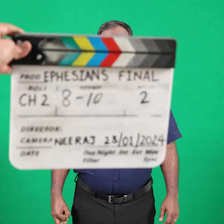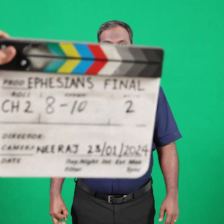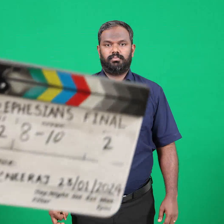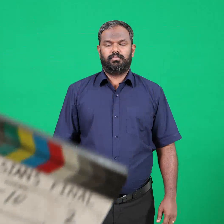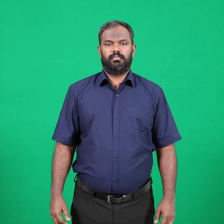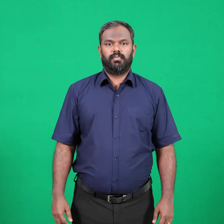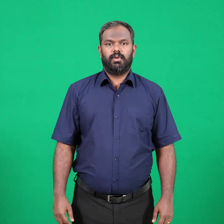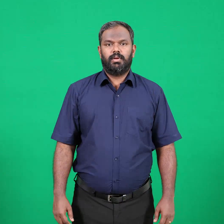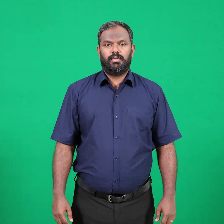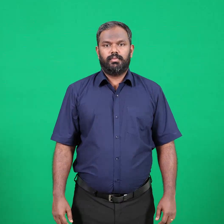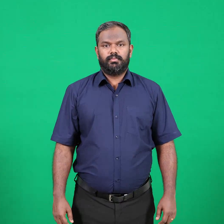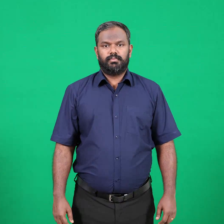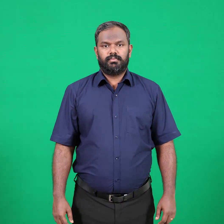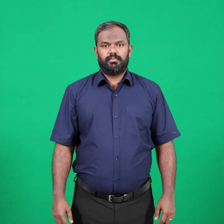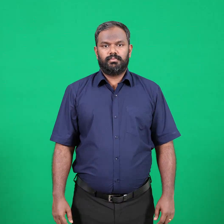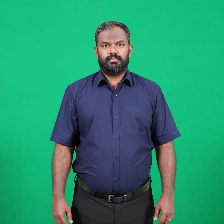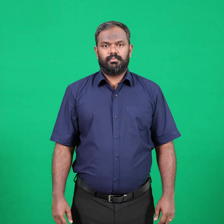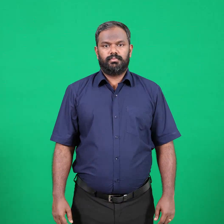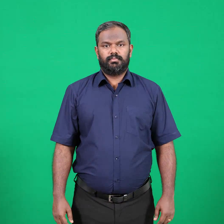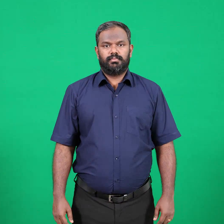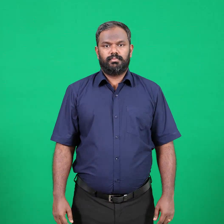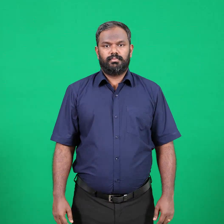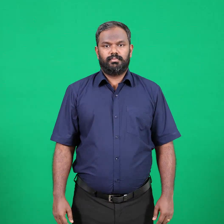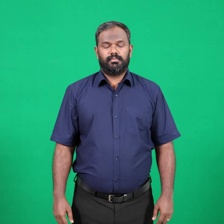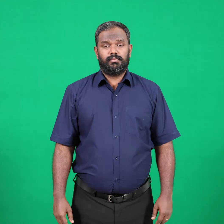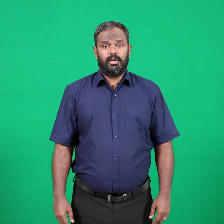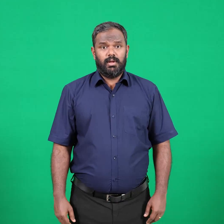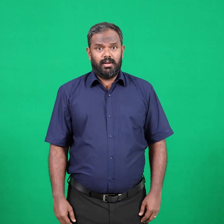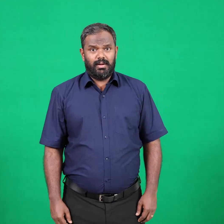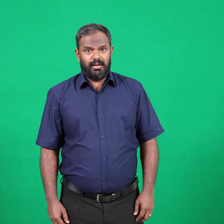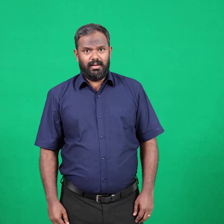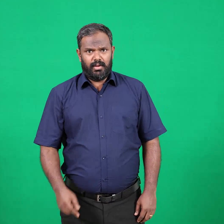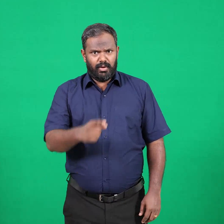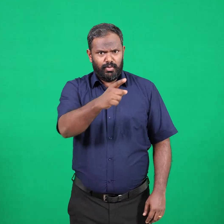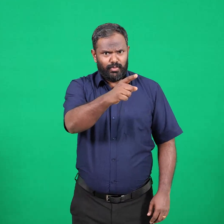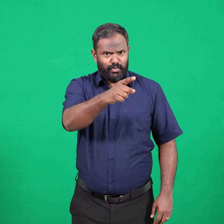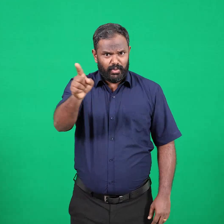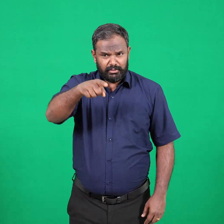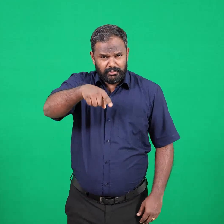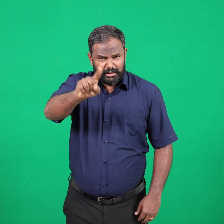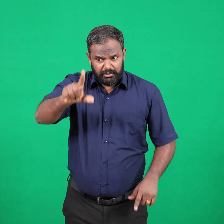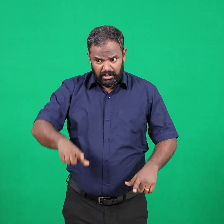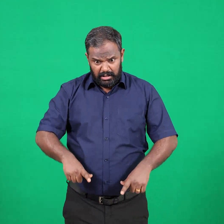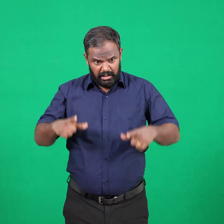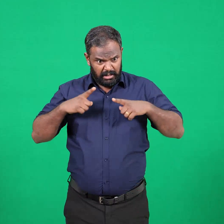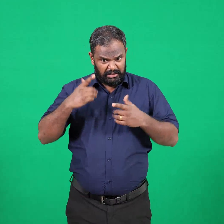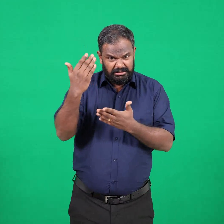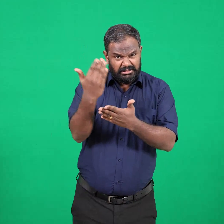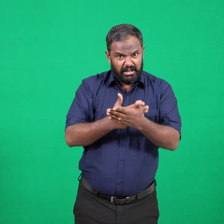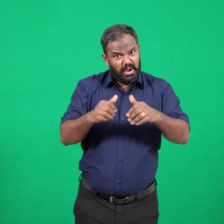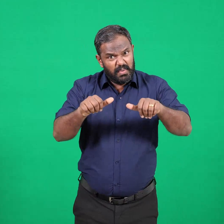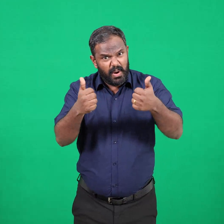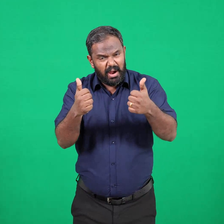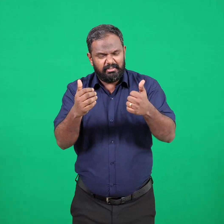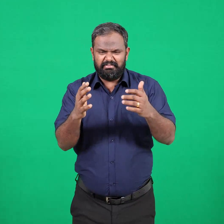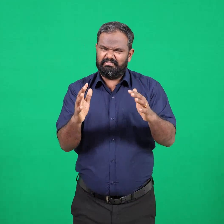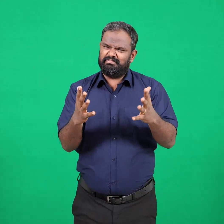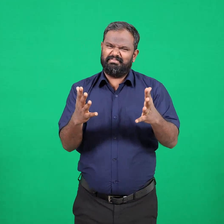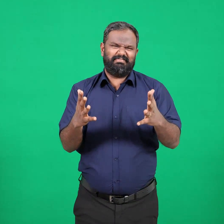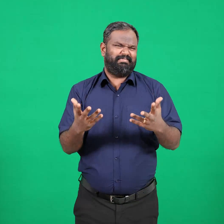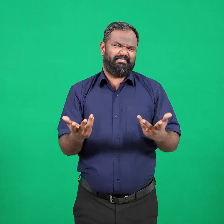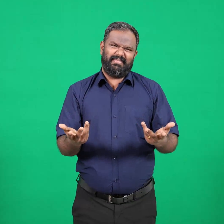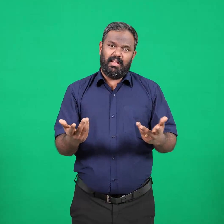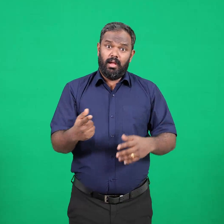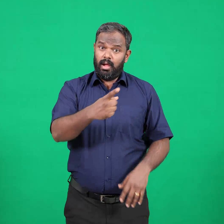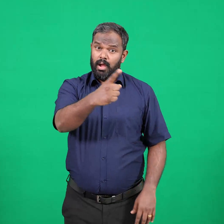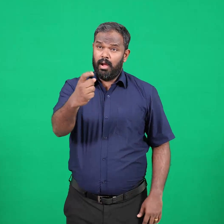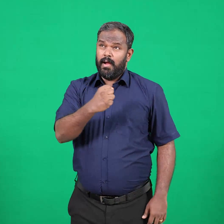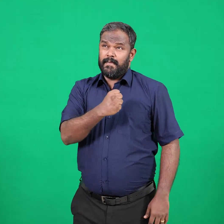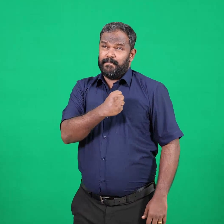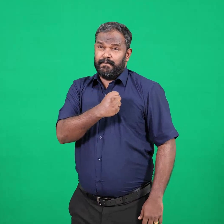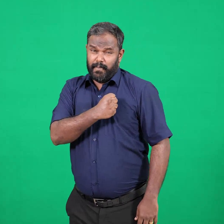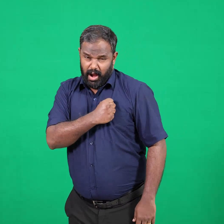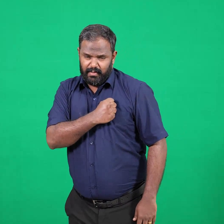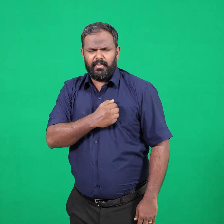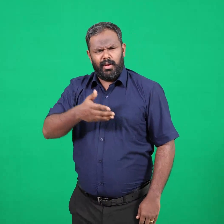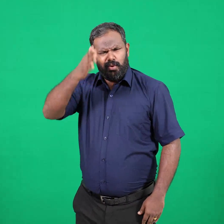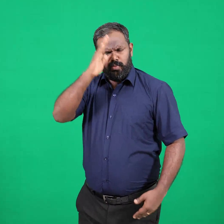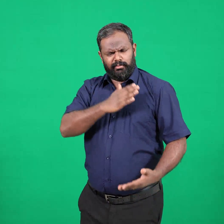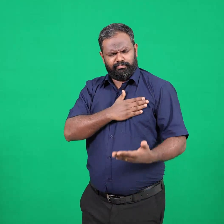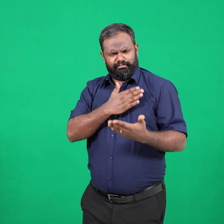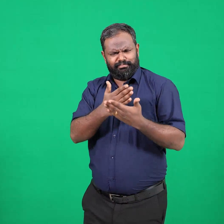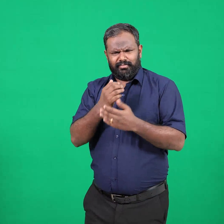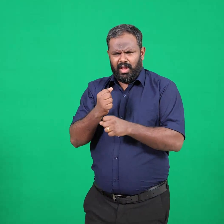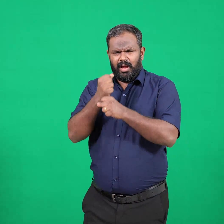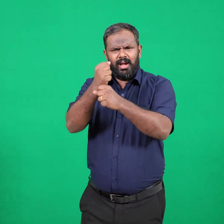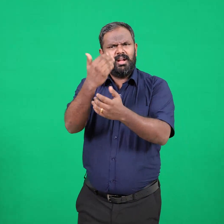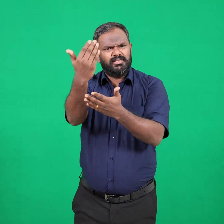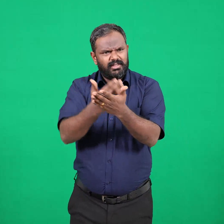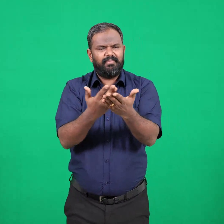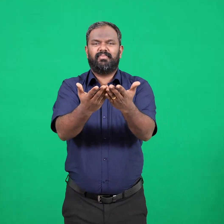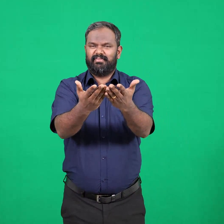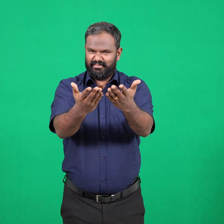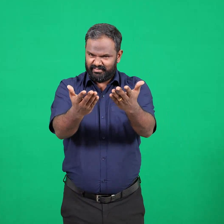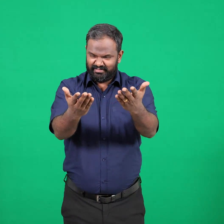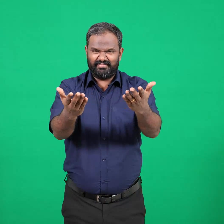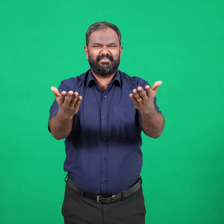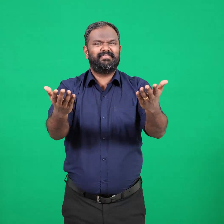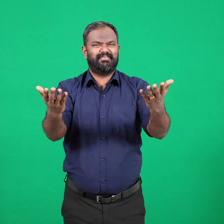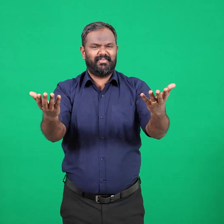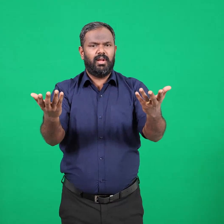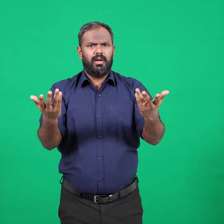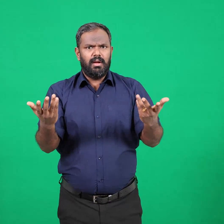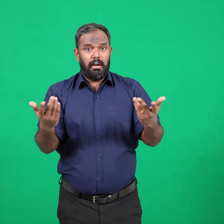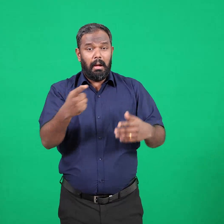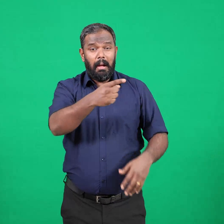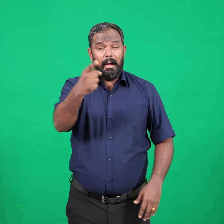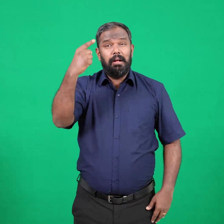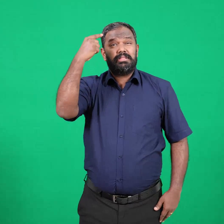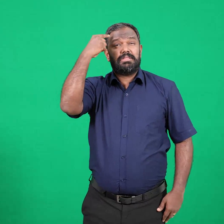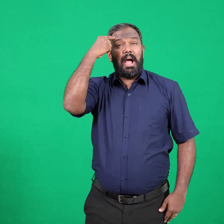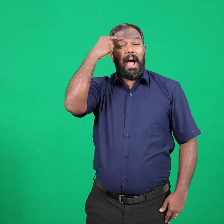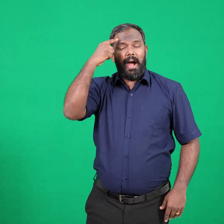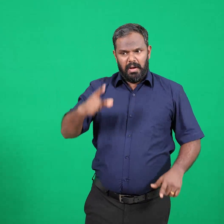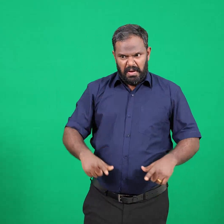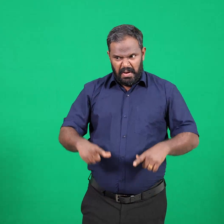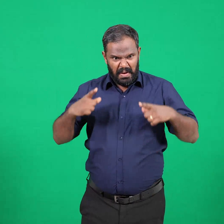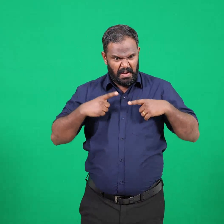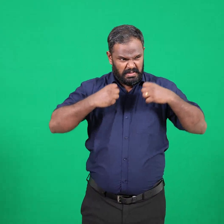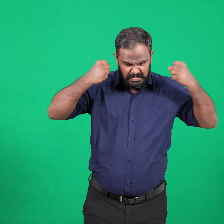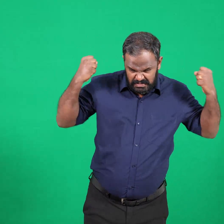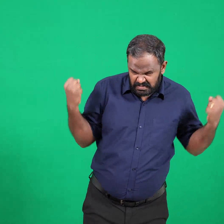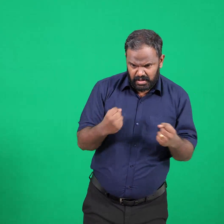For it is by grace you have been saved through faith, and this not from yourselves;